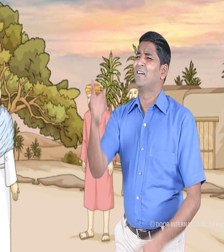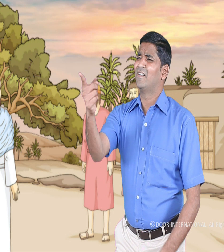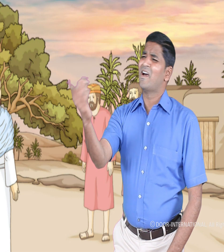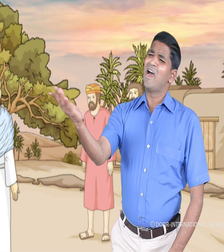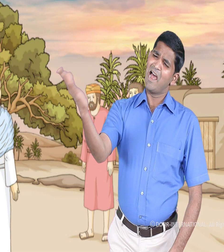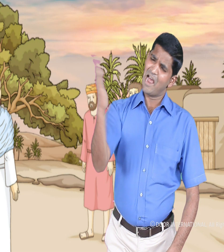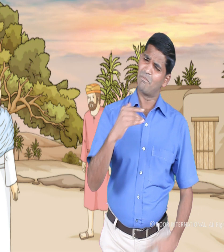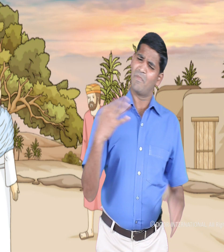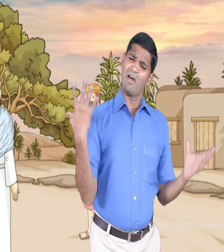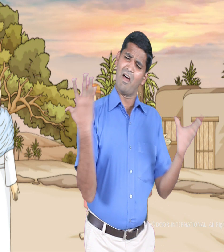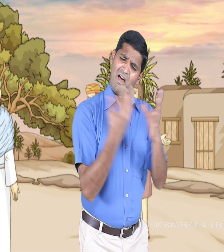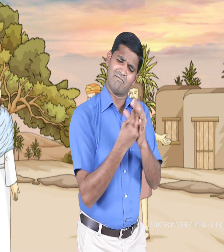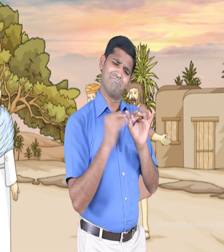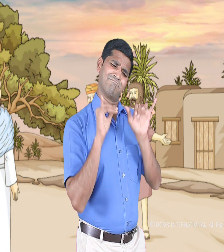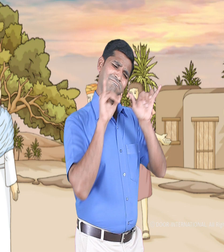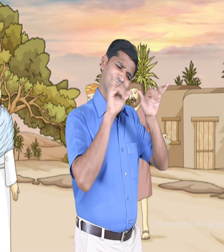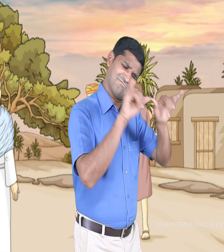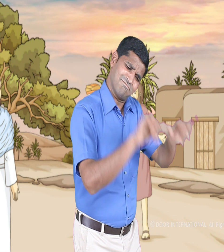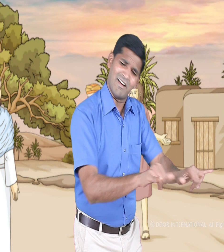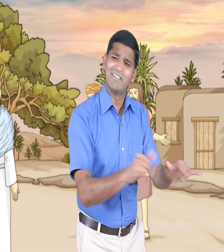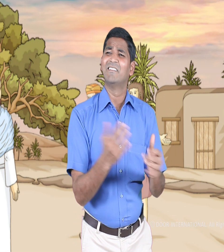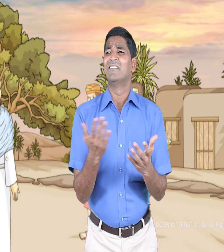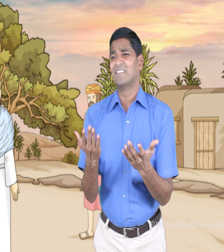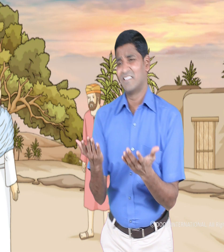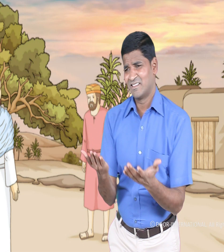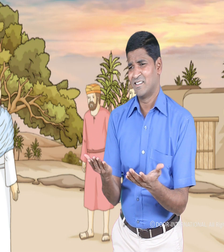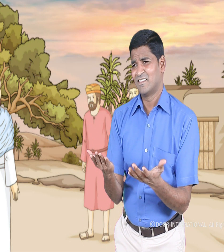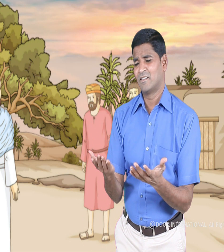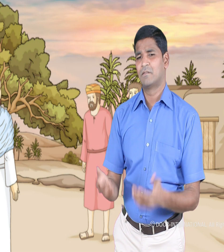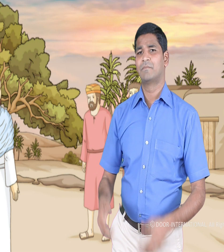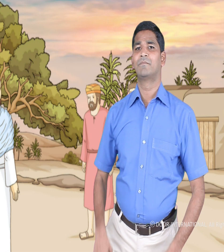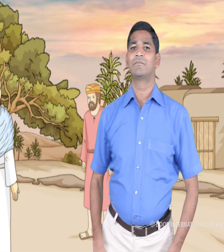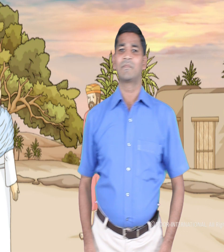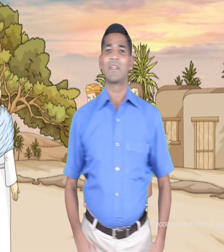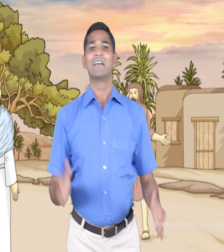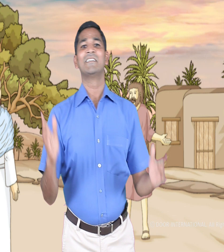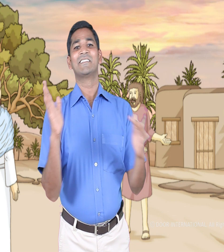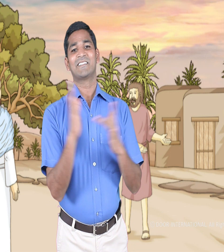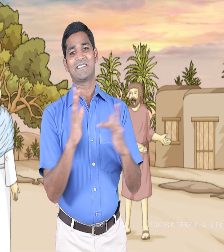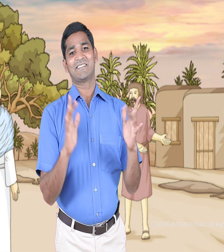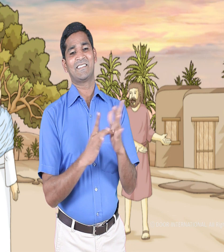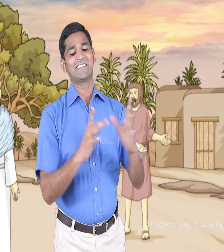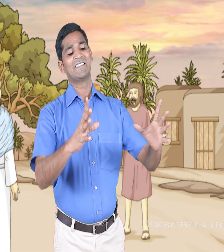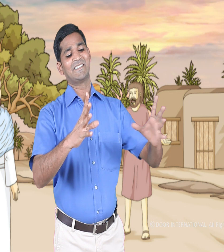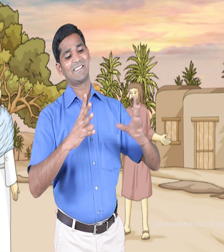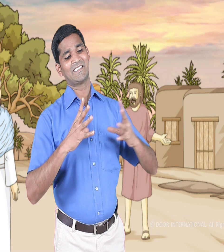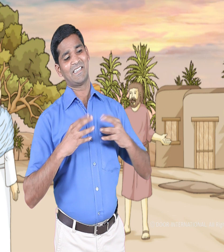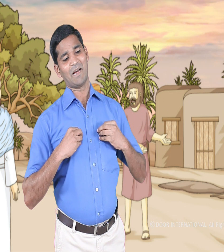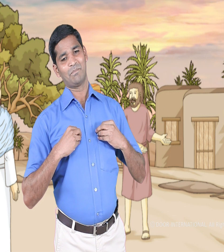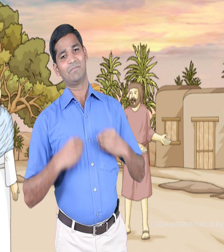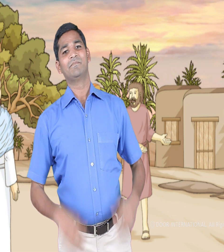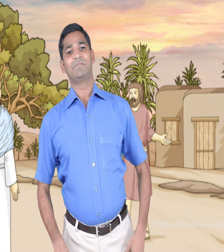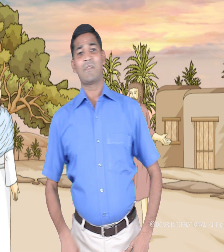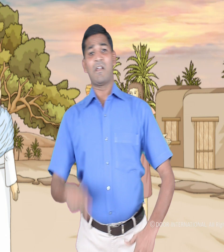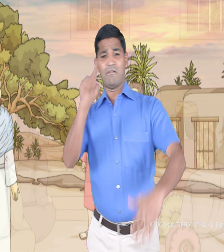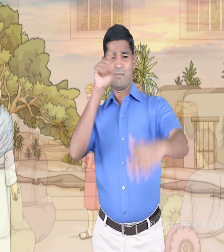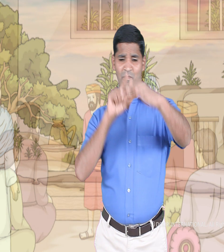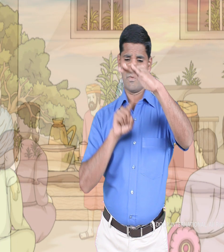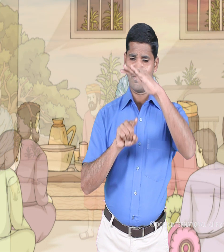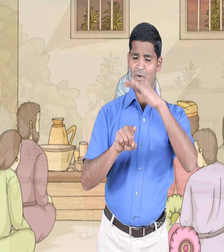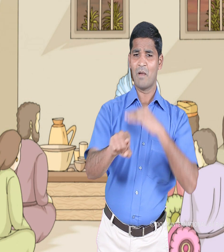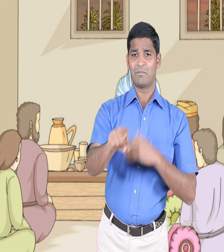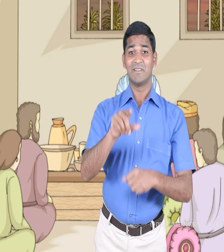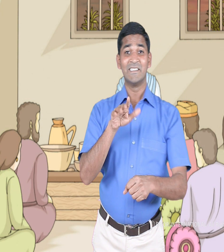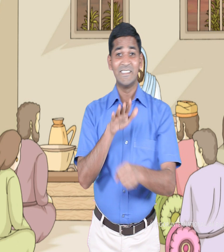So He went in to stay with them.